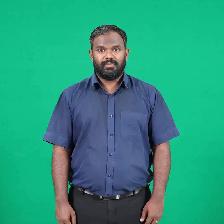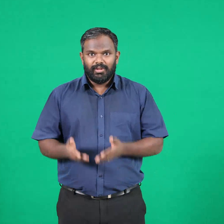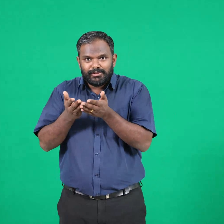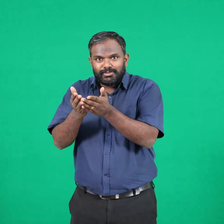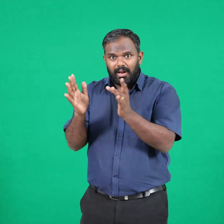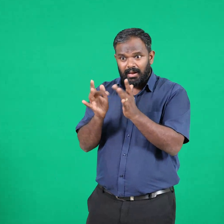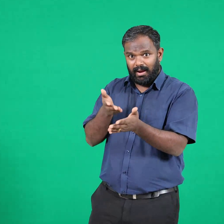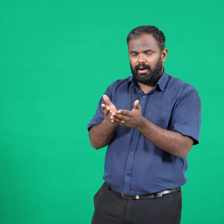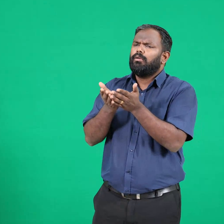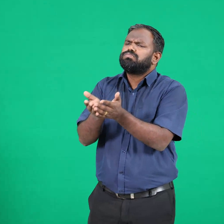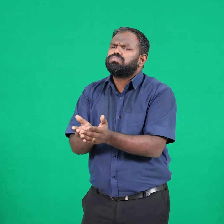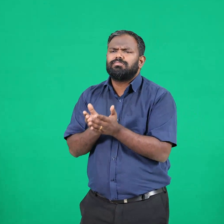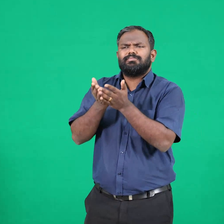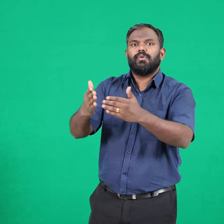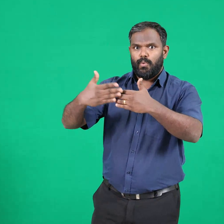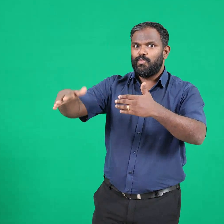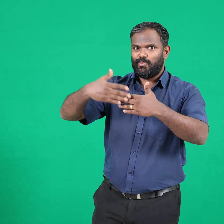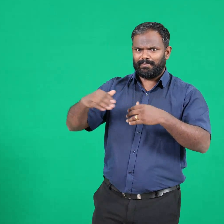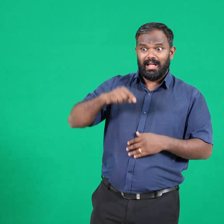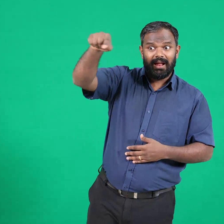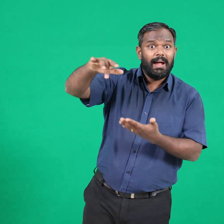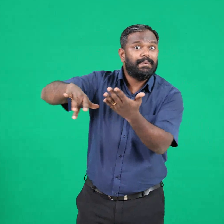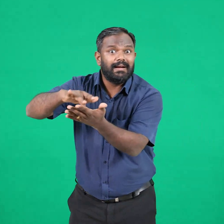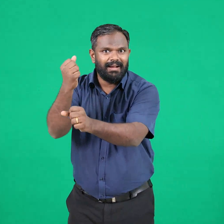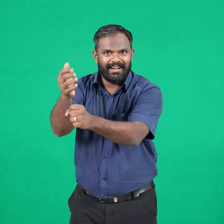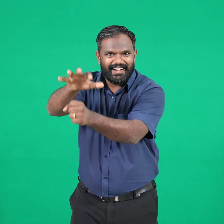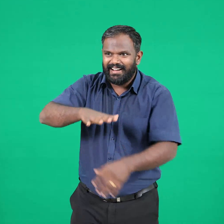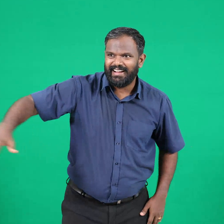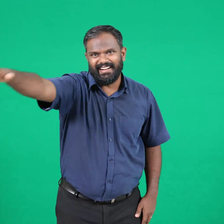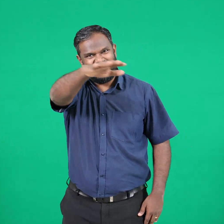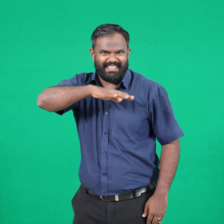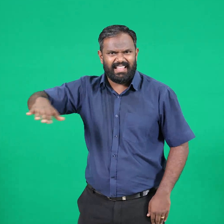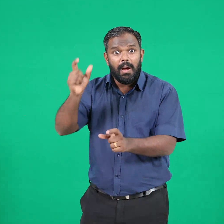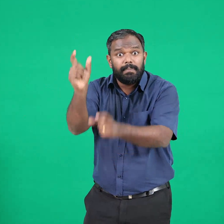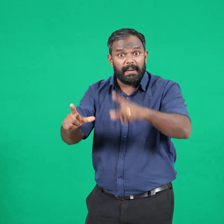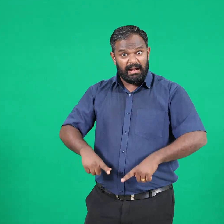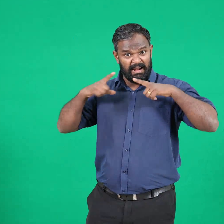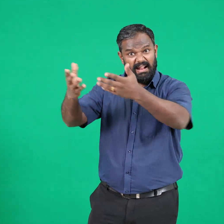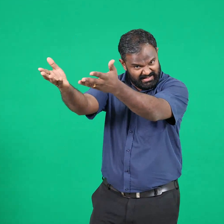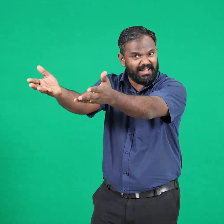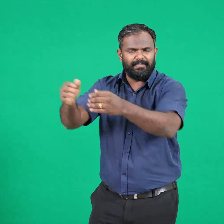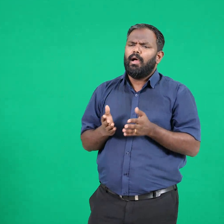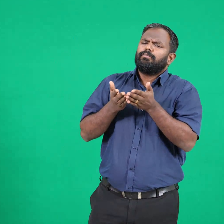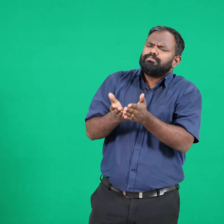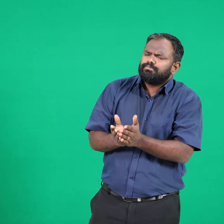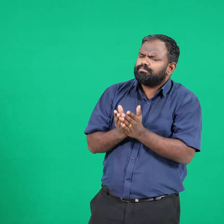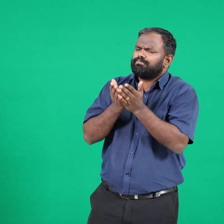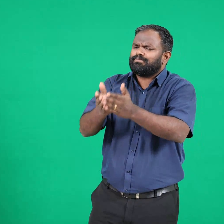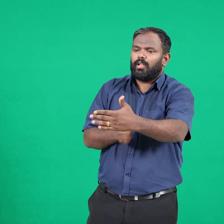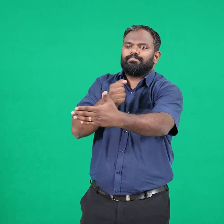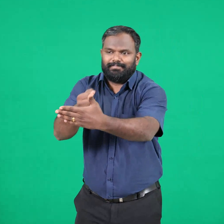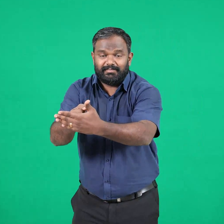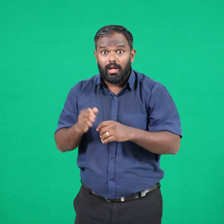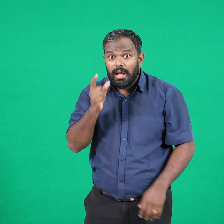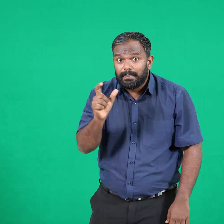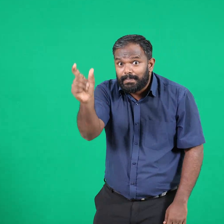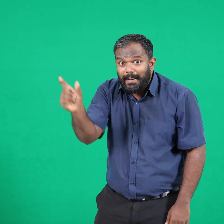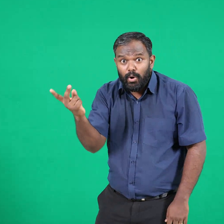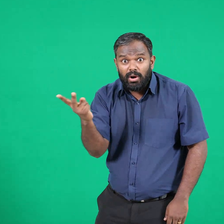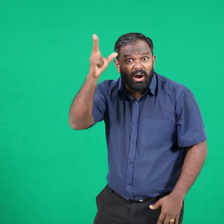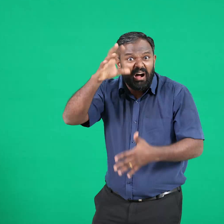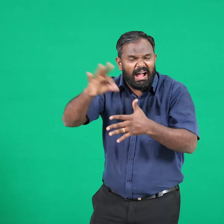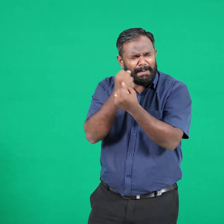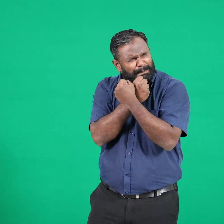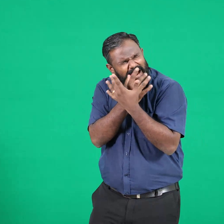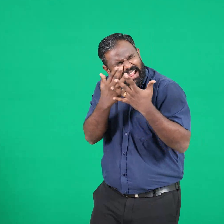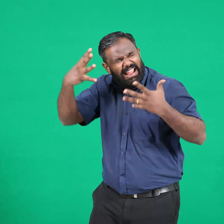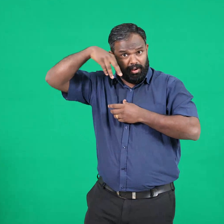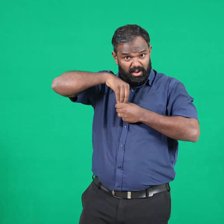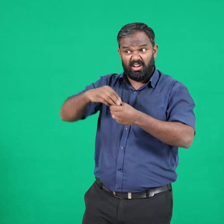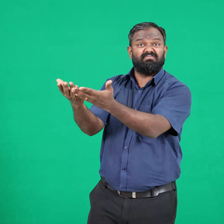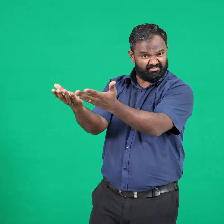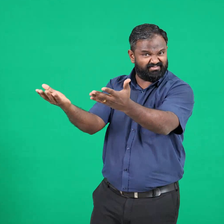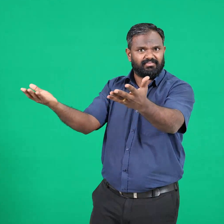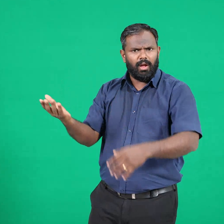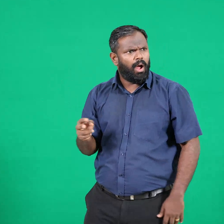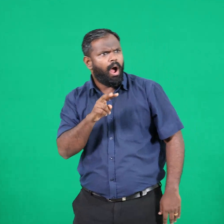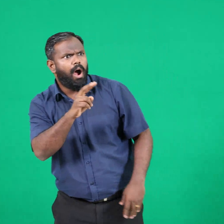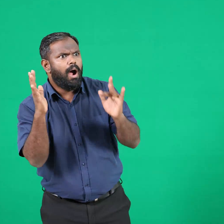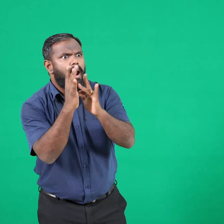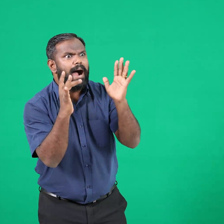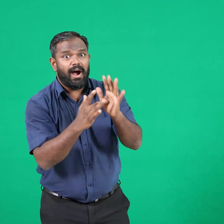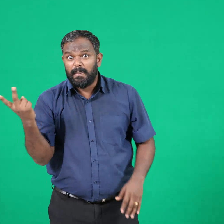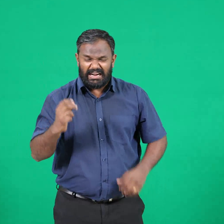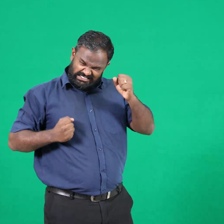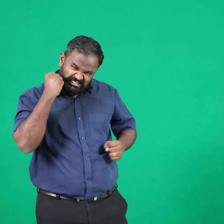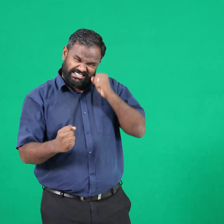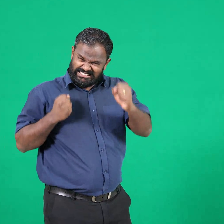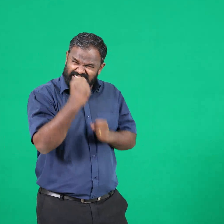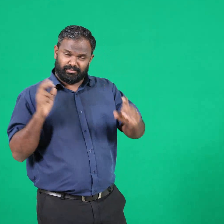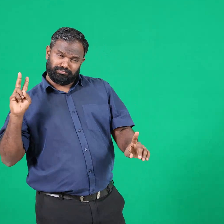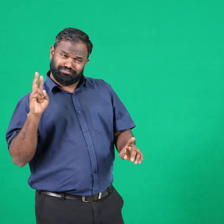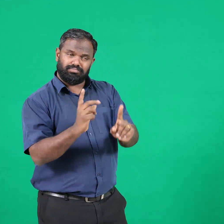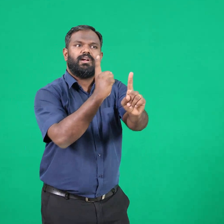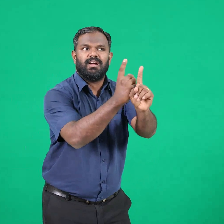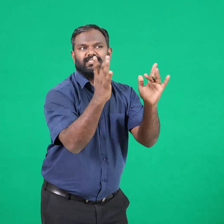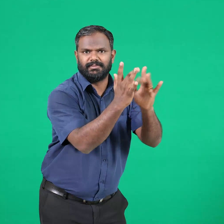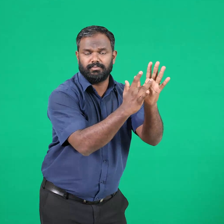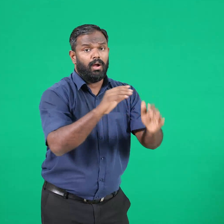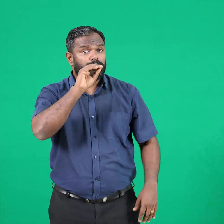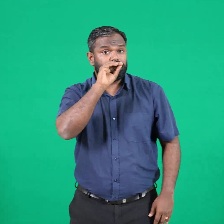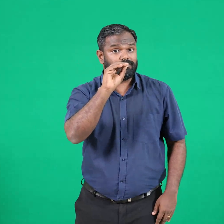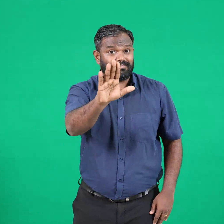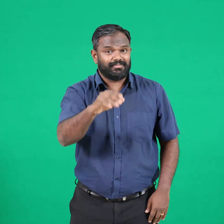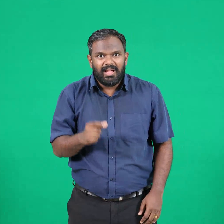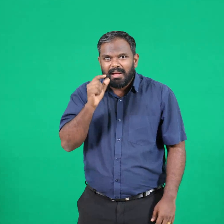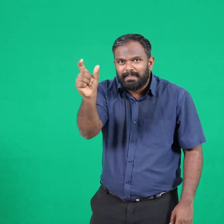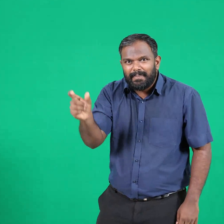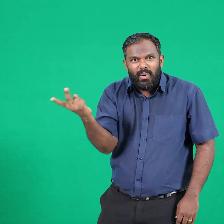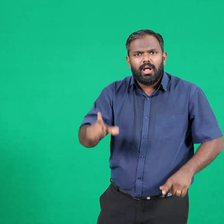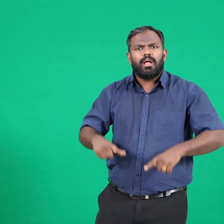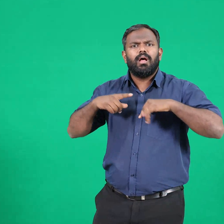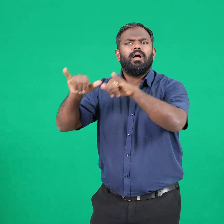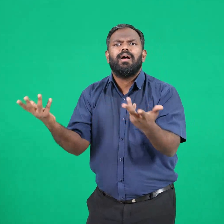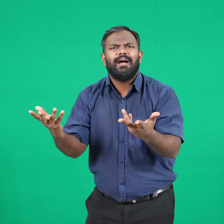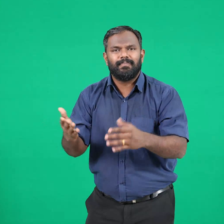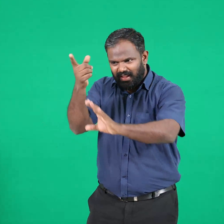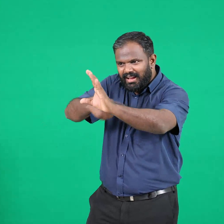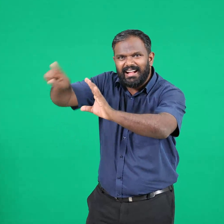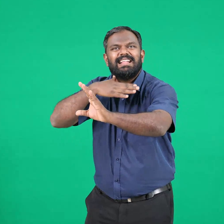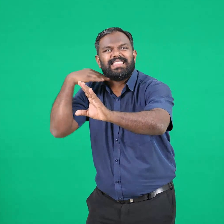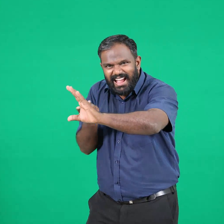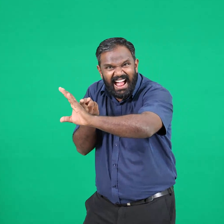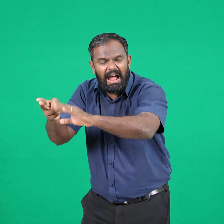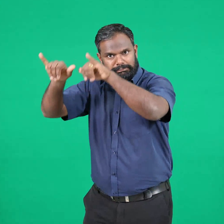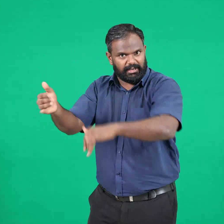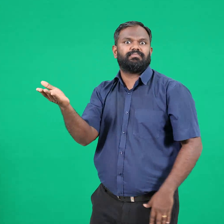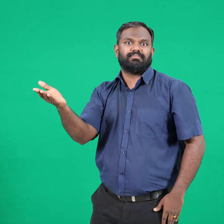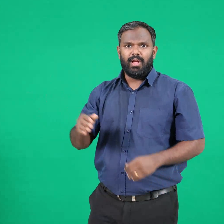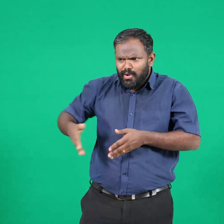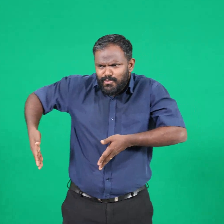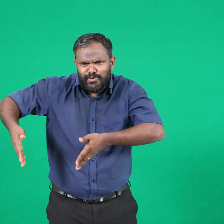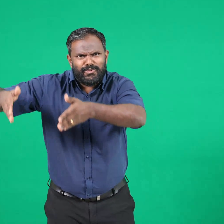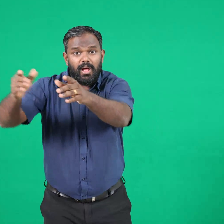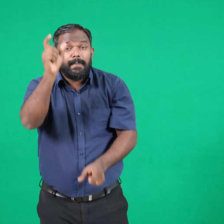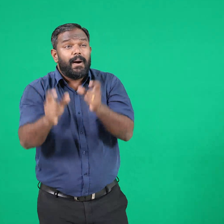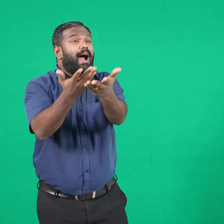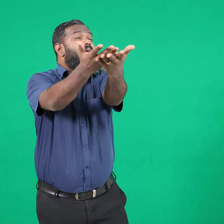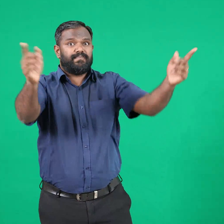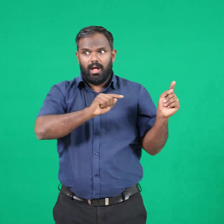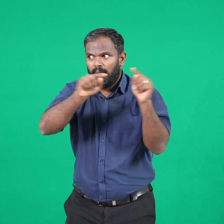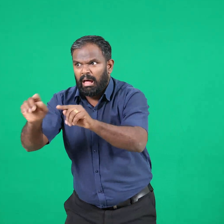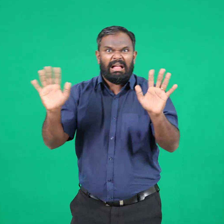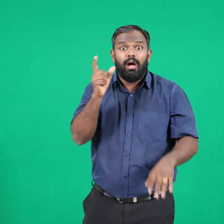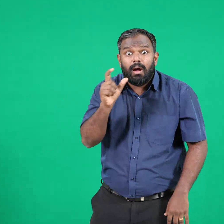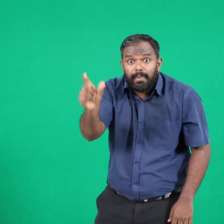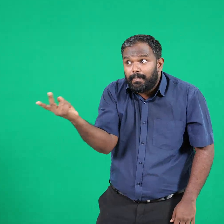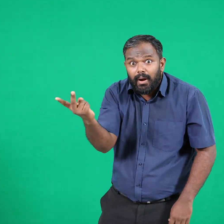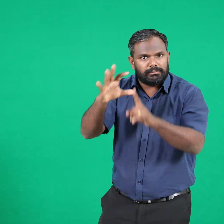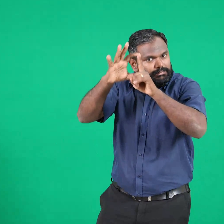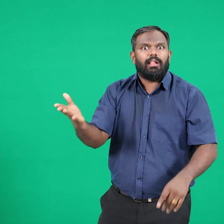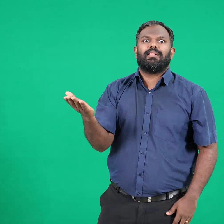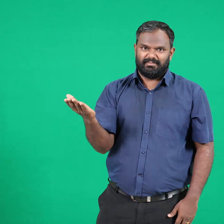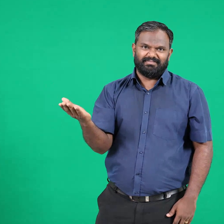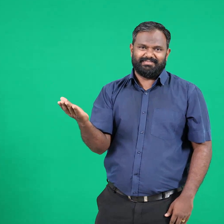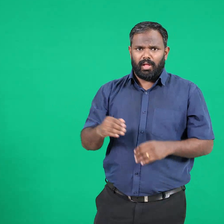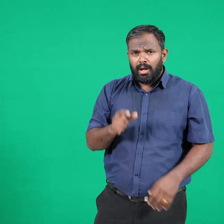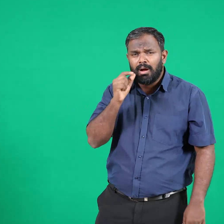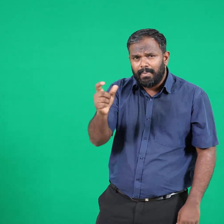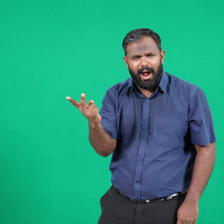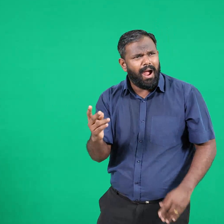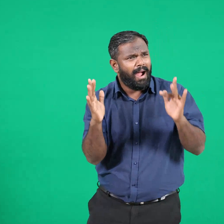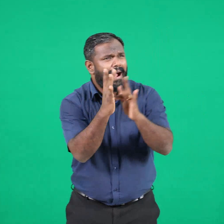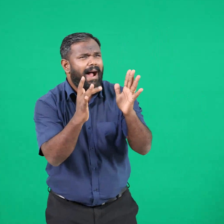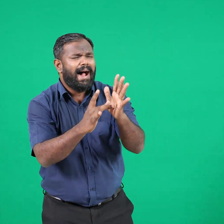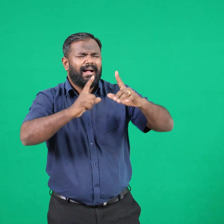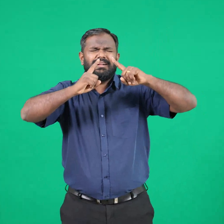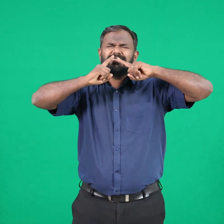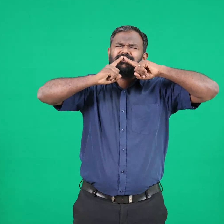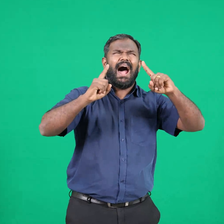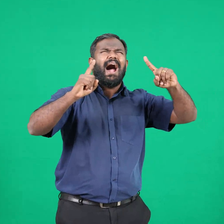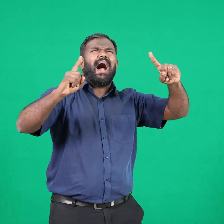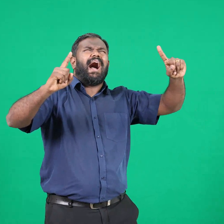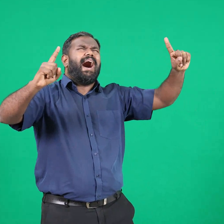When Jesus arrived on the other side in the region of the Gadarenes, He was met by two demon-possessed men coming from the tombs. They were so violent that no one could pass that way. "What do You want with us, Son of God?" they shouted.